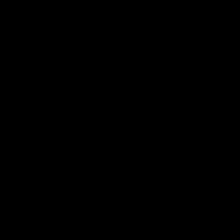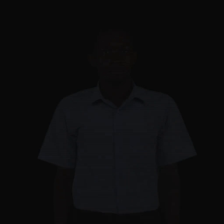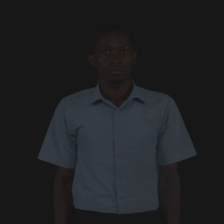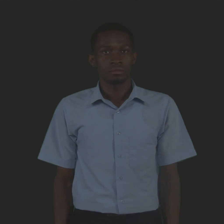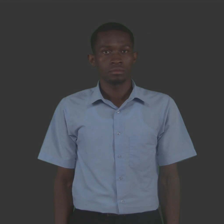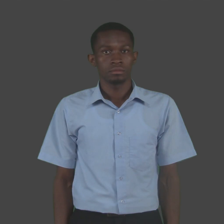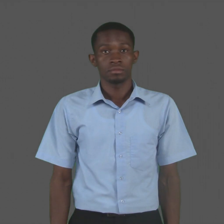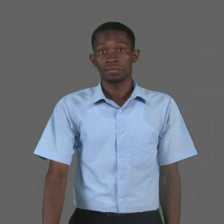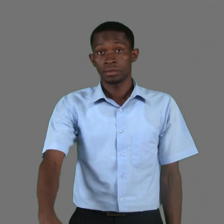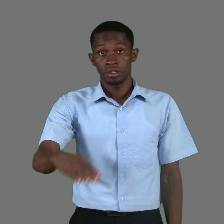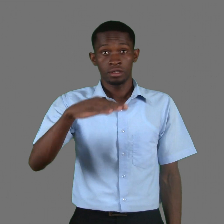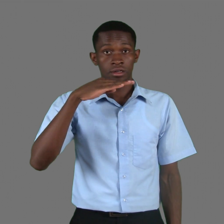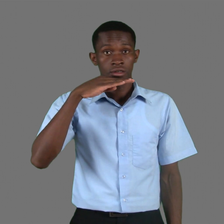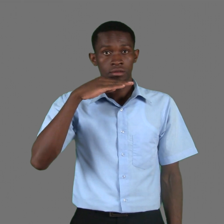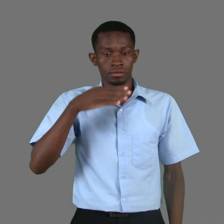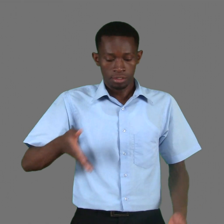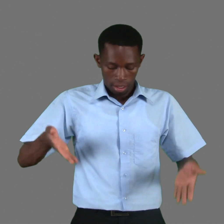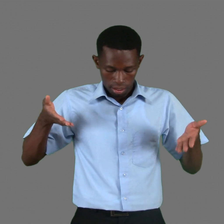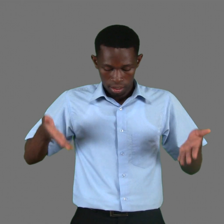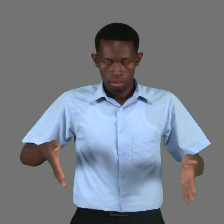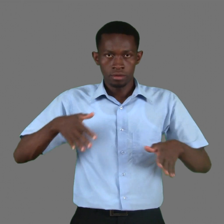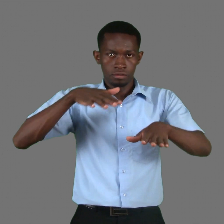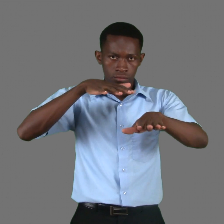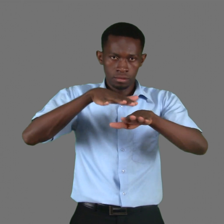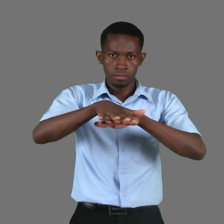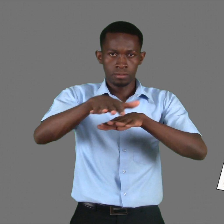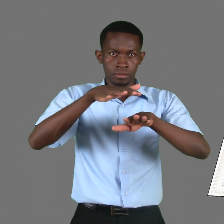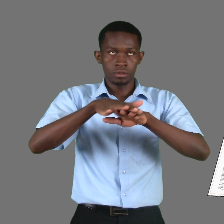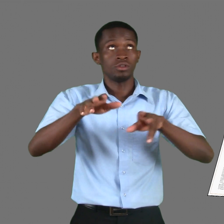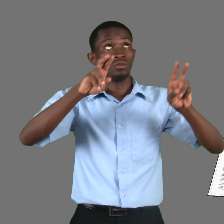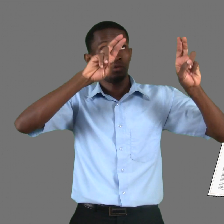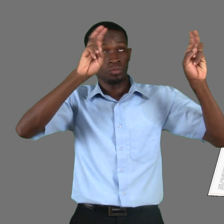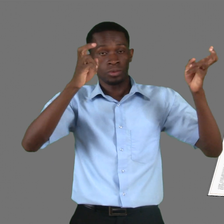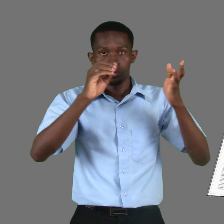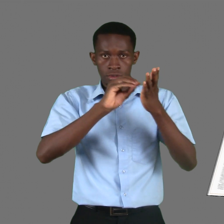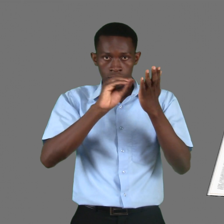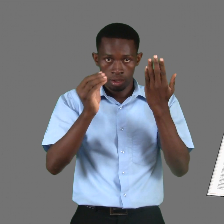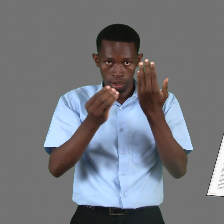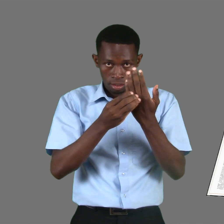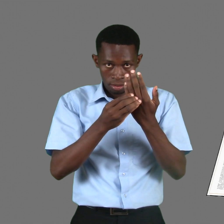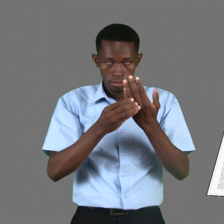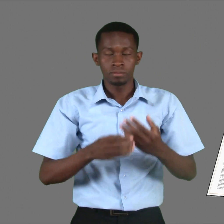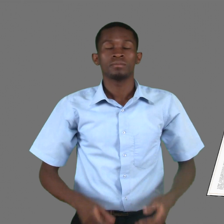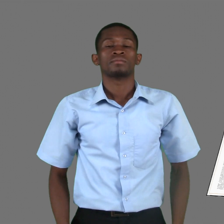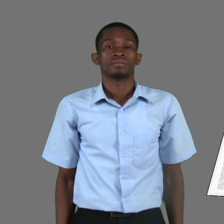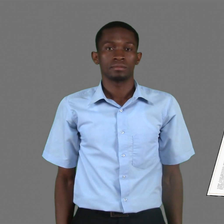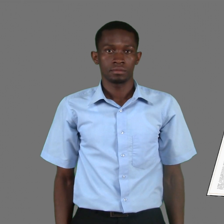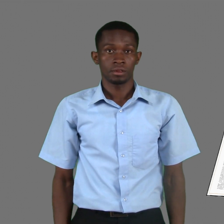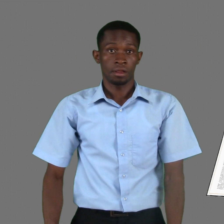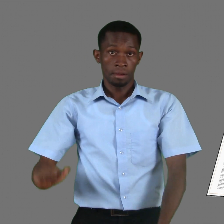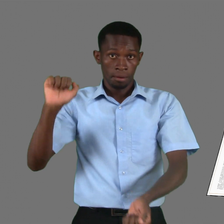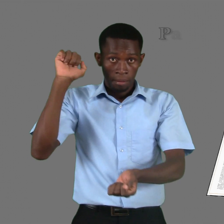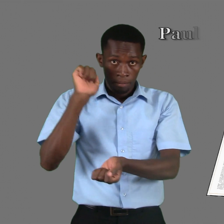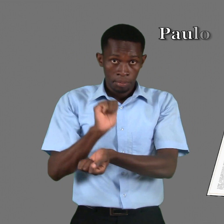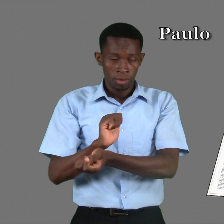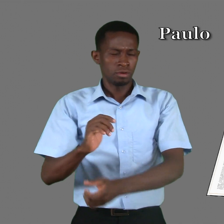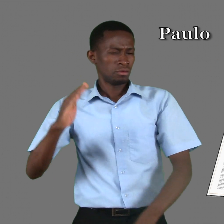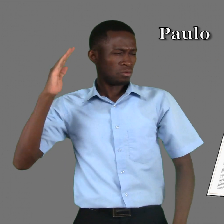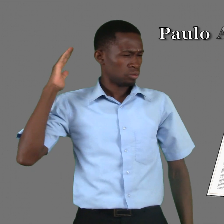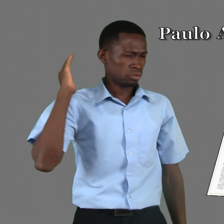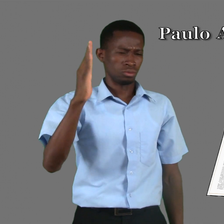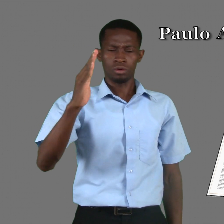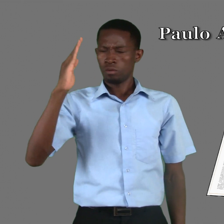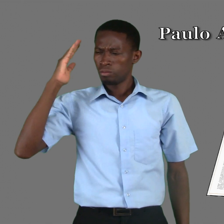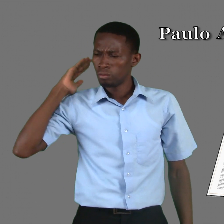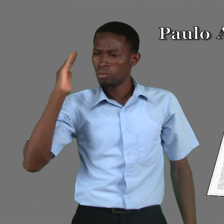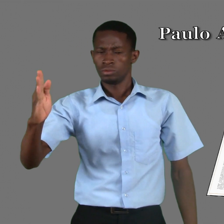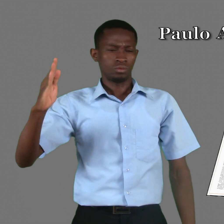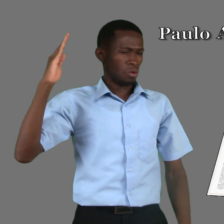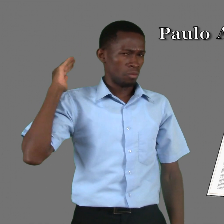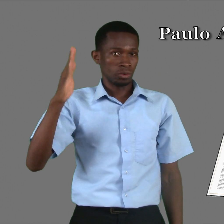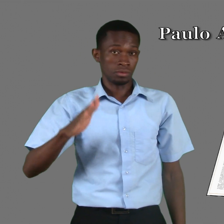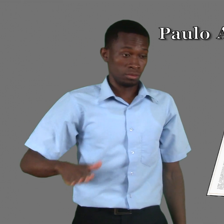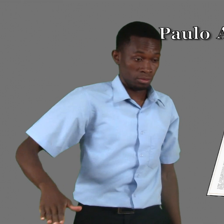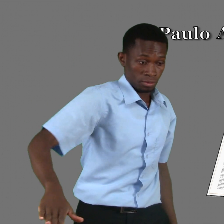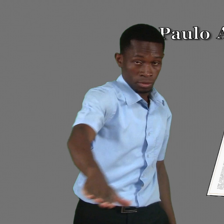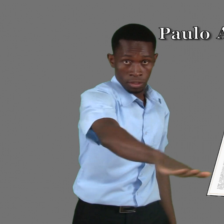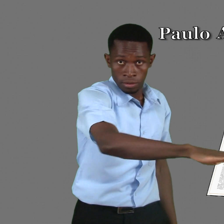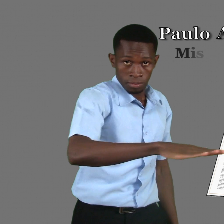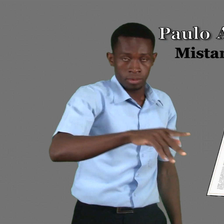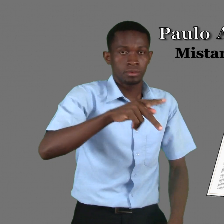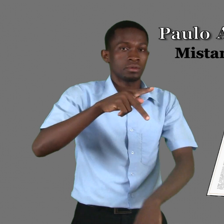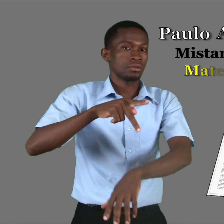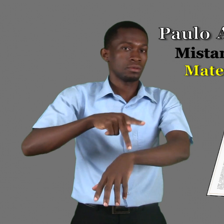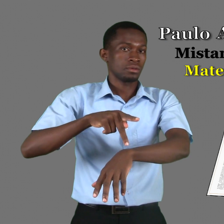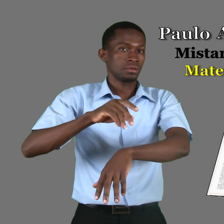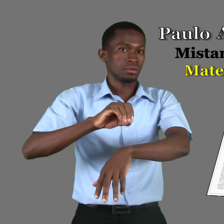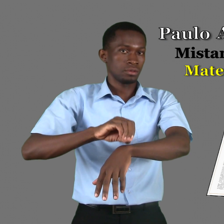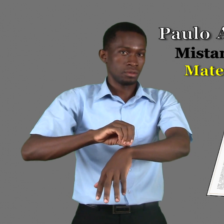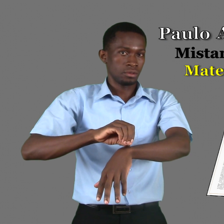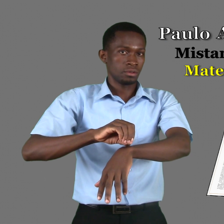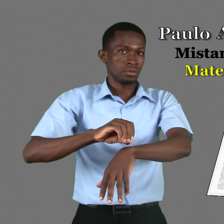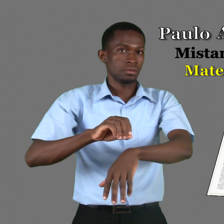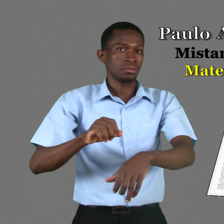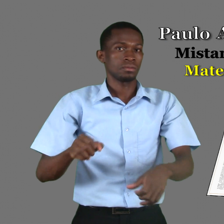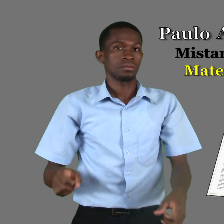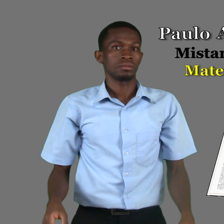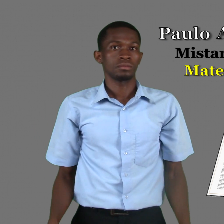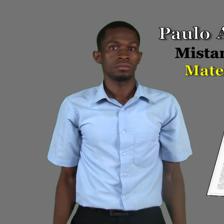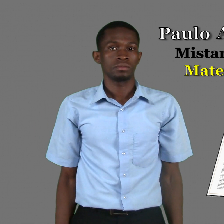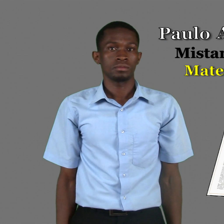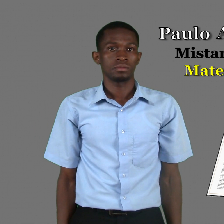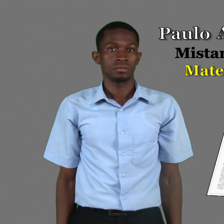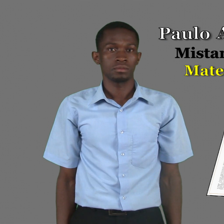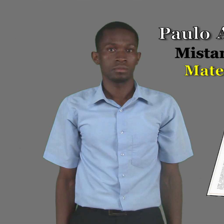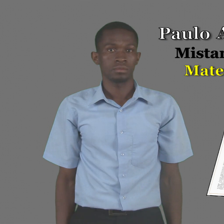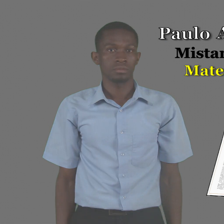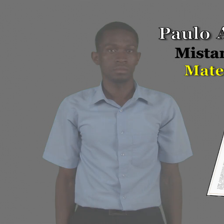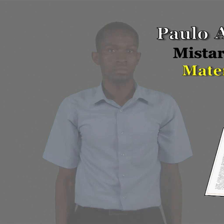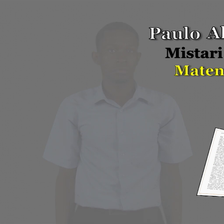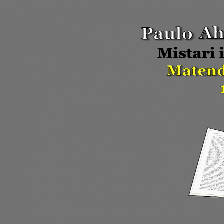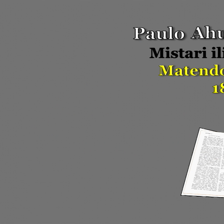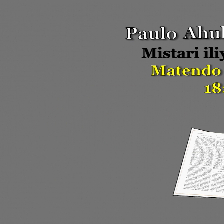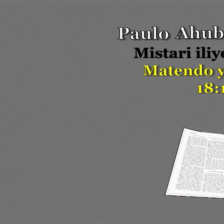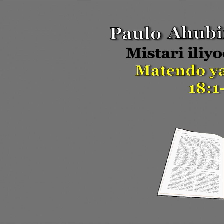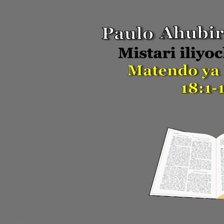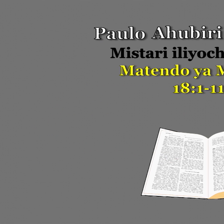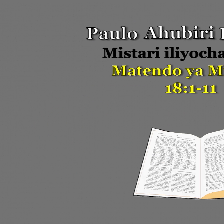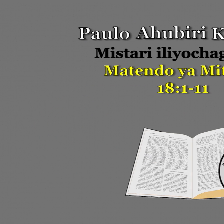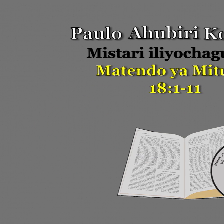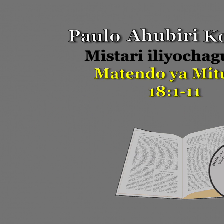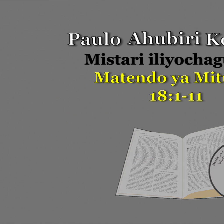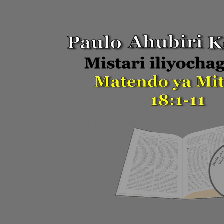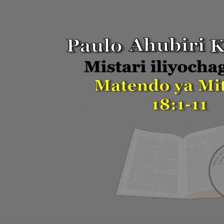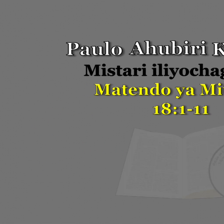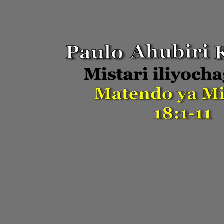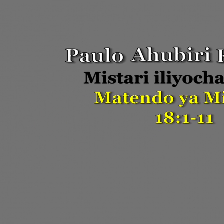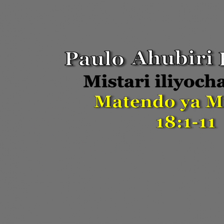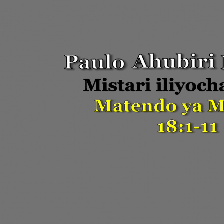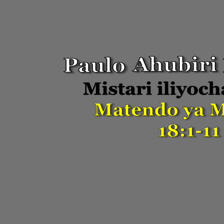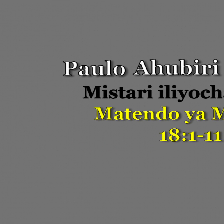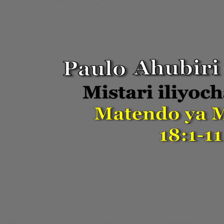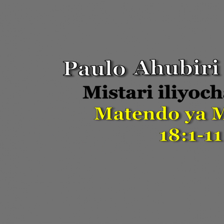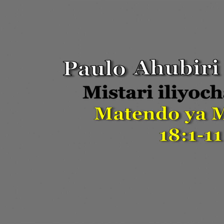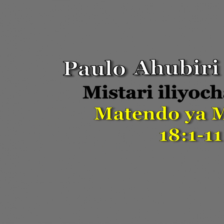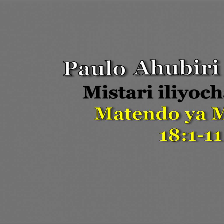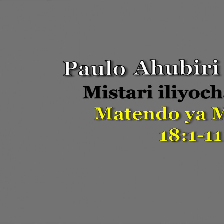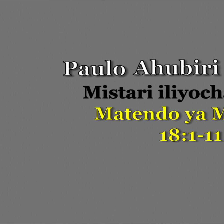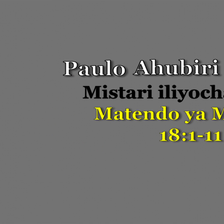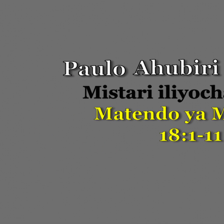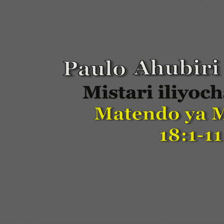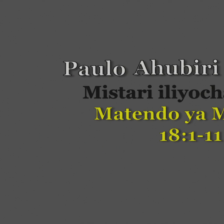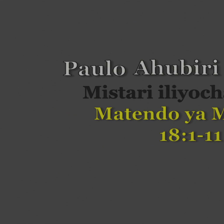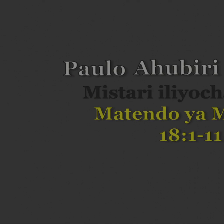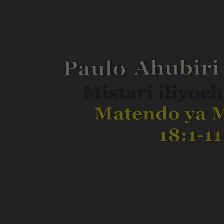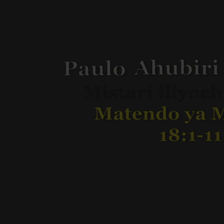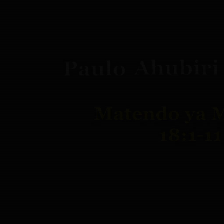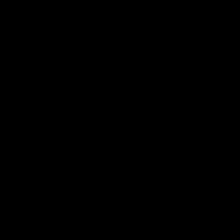Paul preaches in Corinth